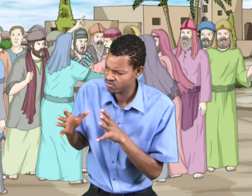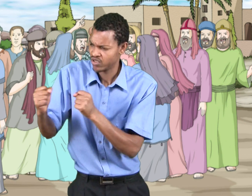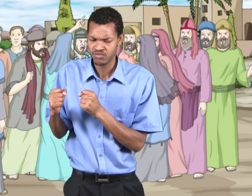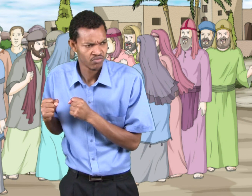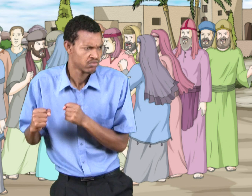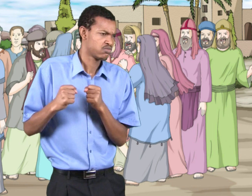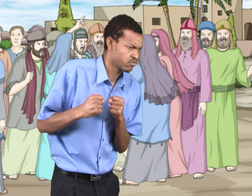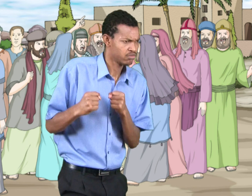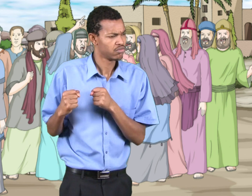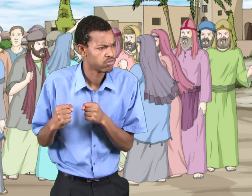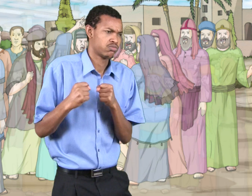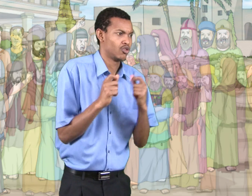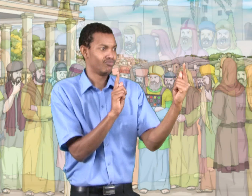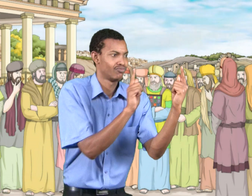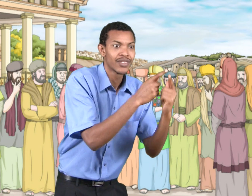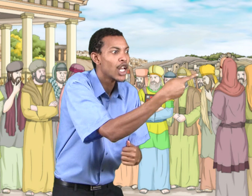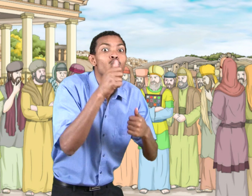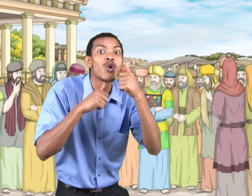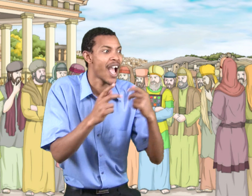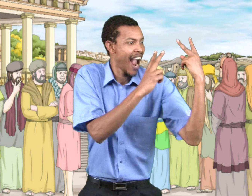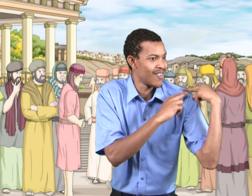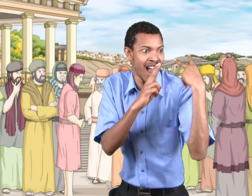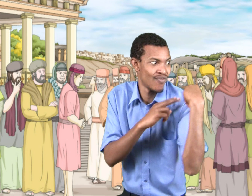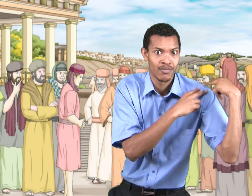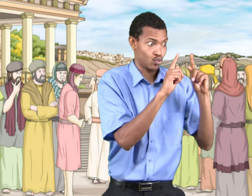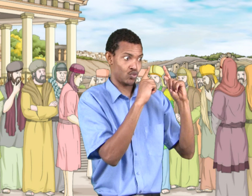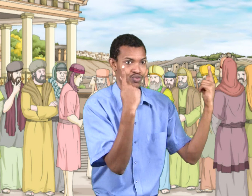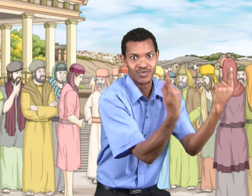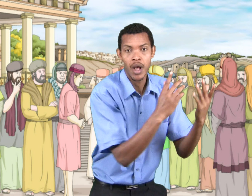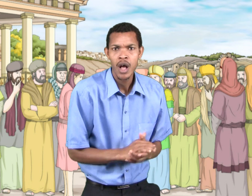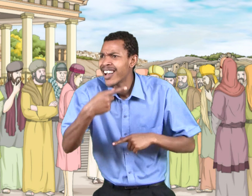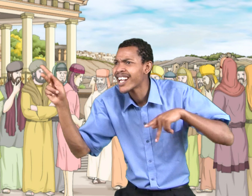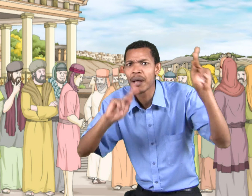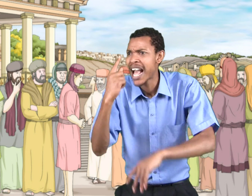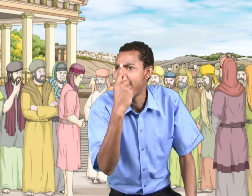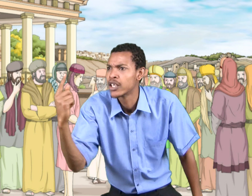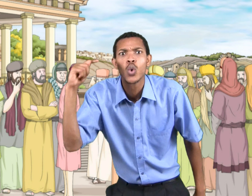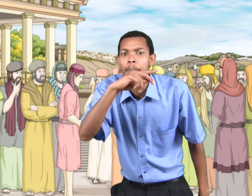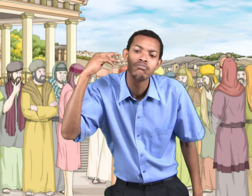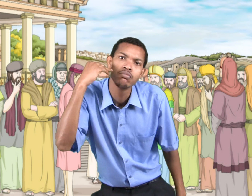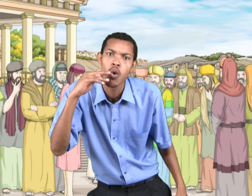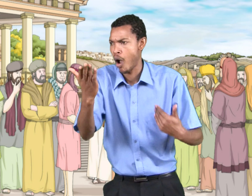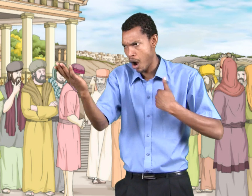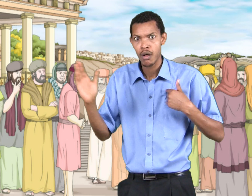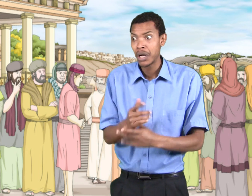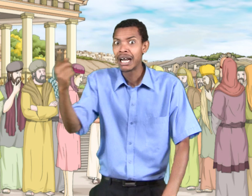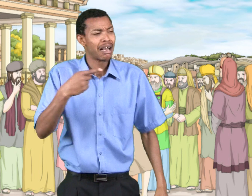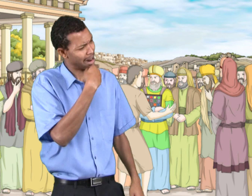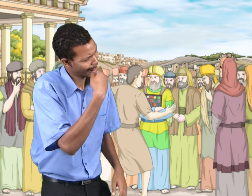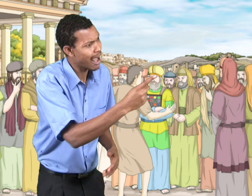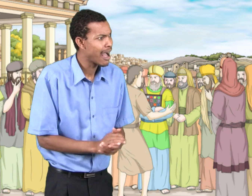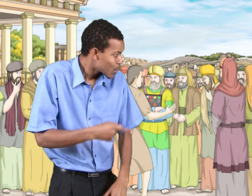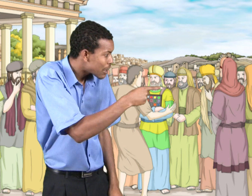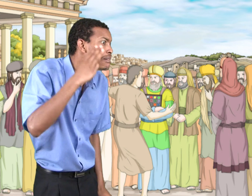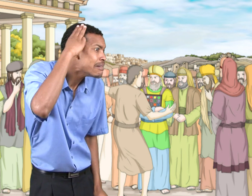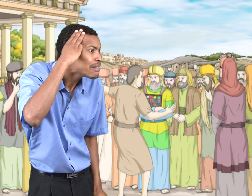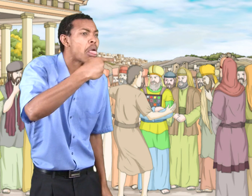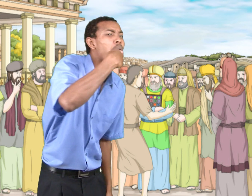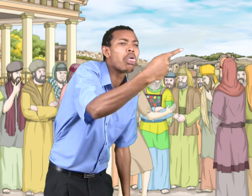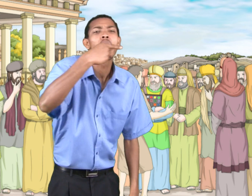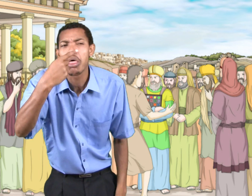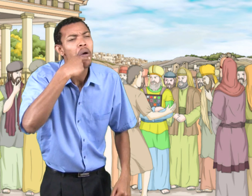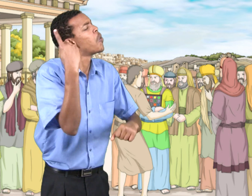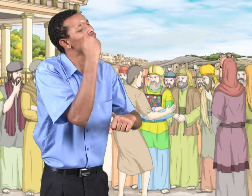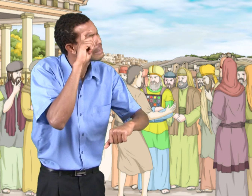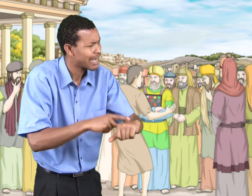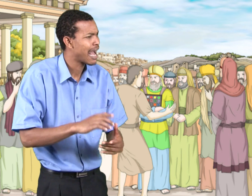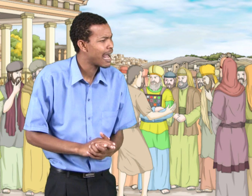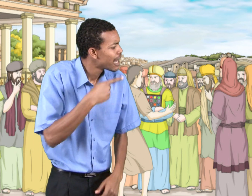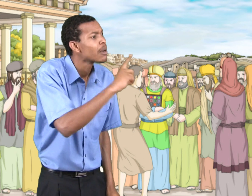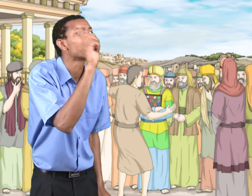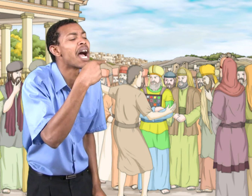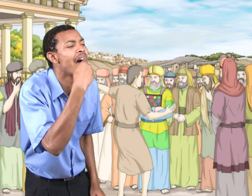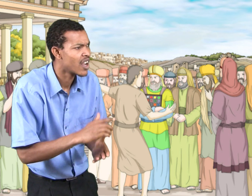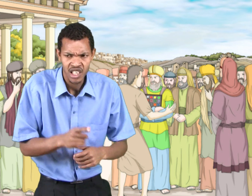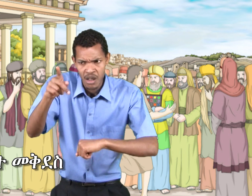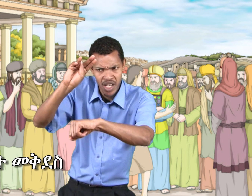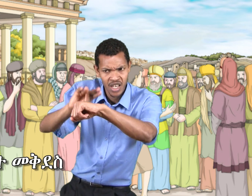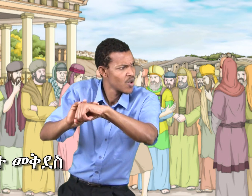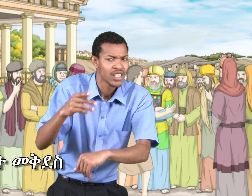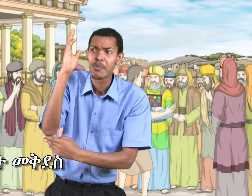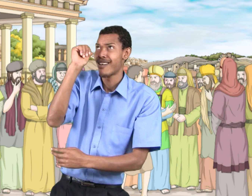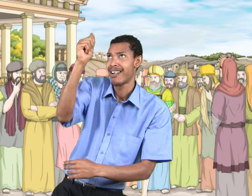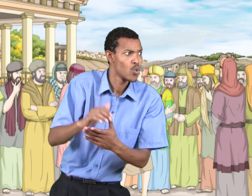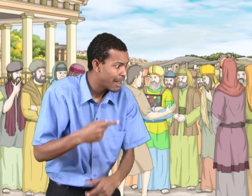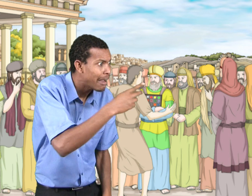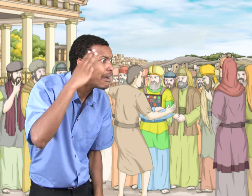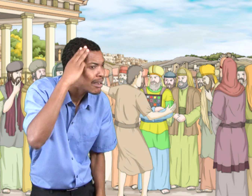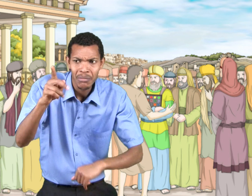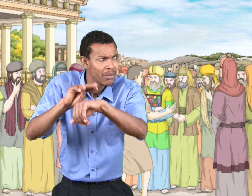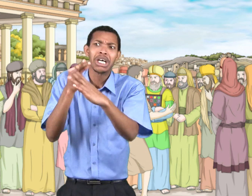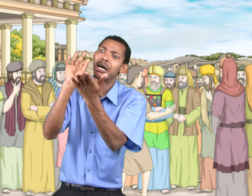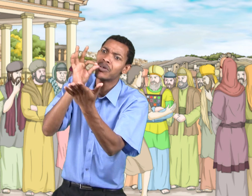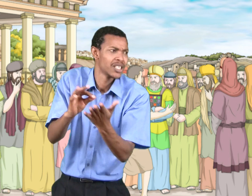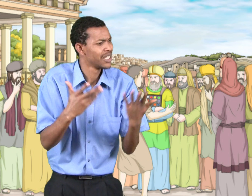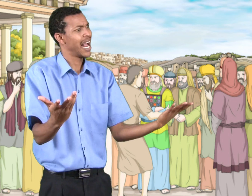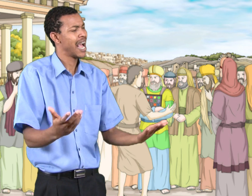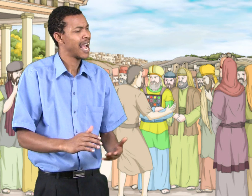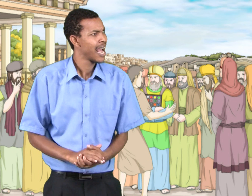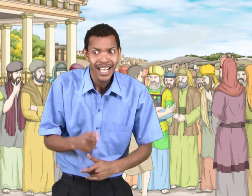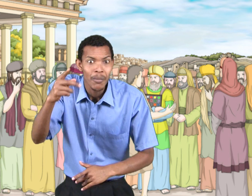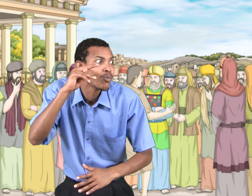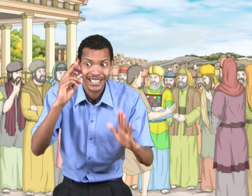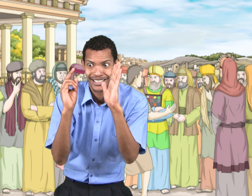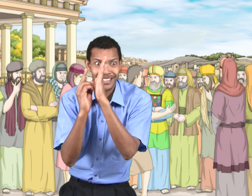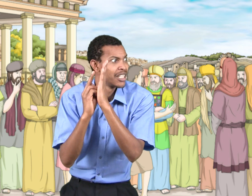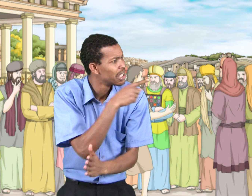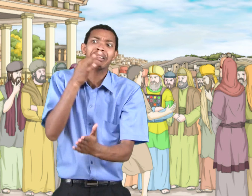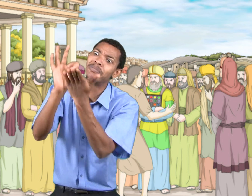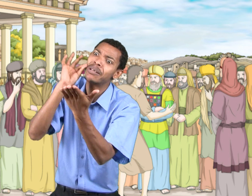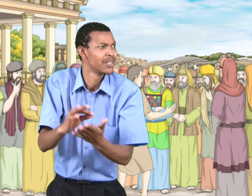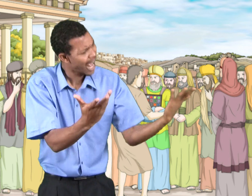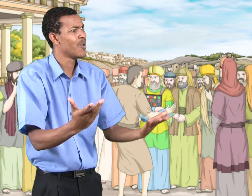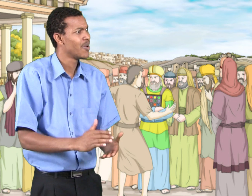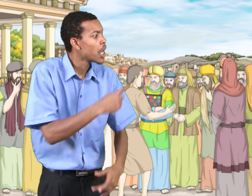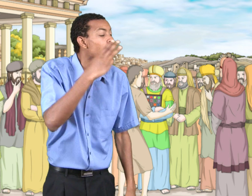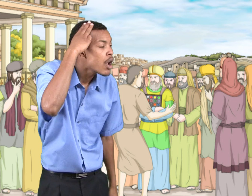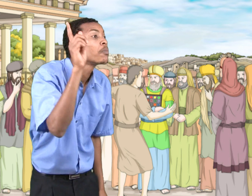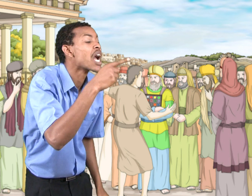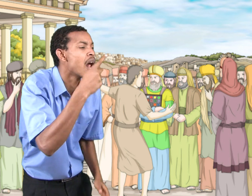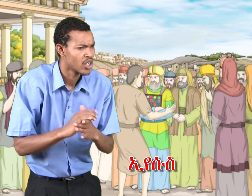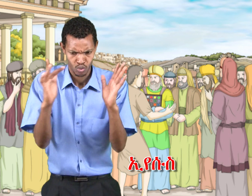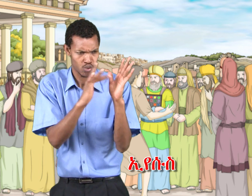They seized him and brought him before the Sanhedrin, where they presented false witnesses who said, “This man never stops speaking against this holy place and against the law.